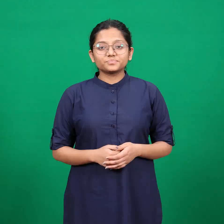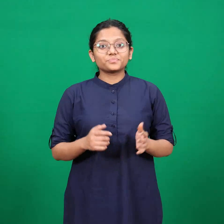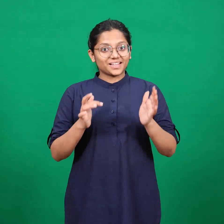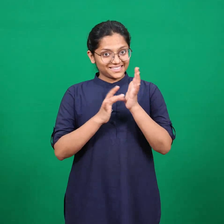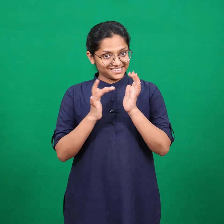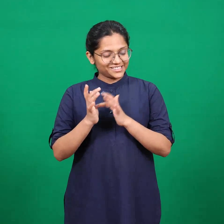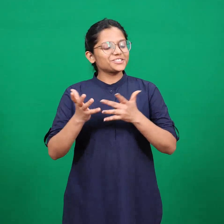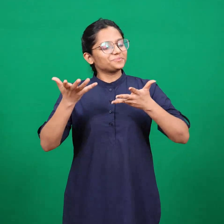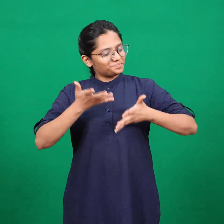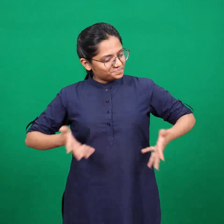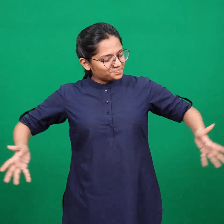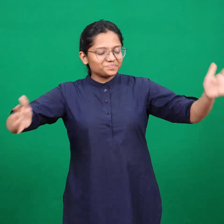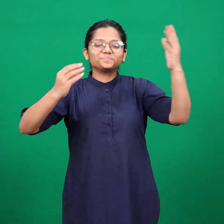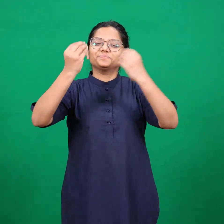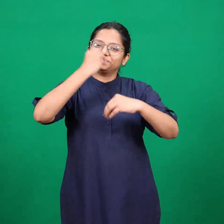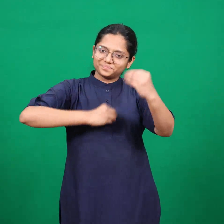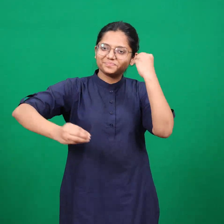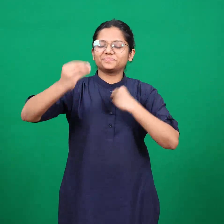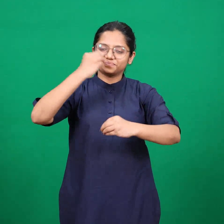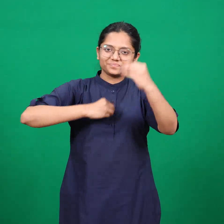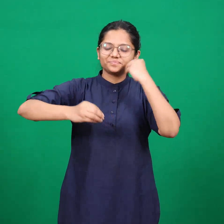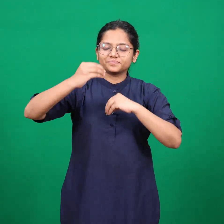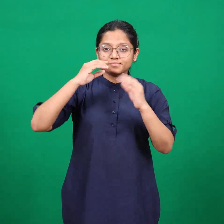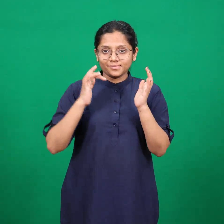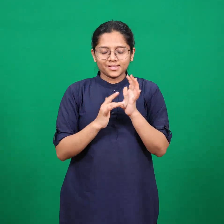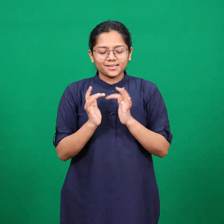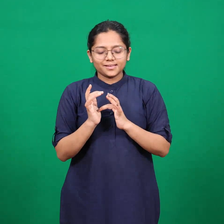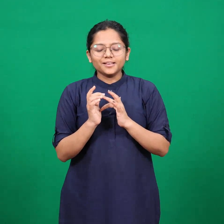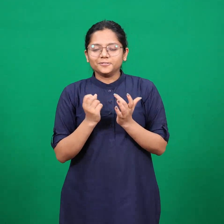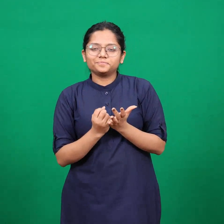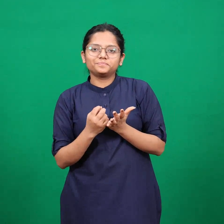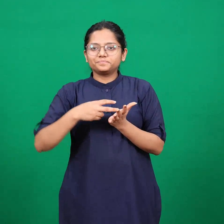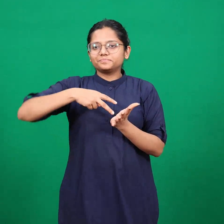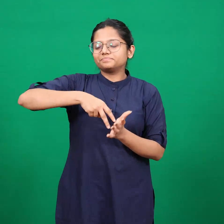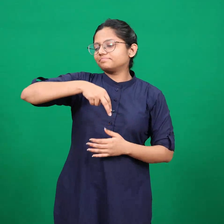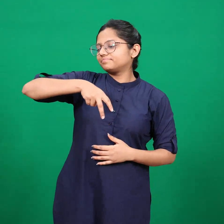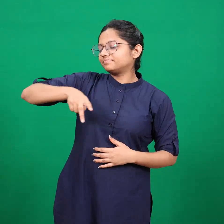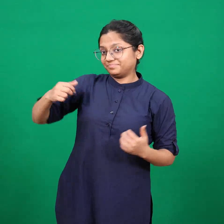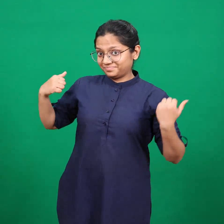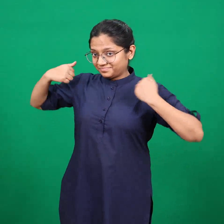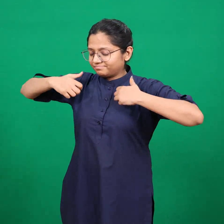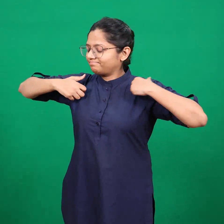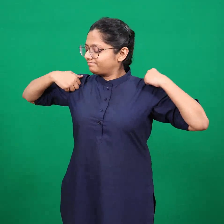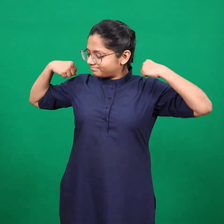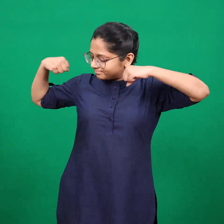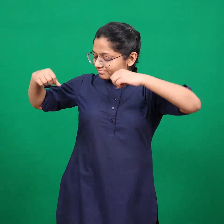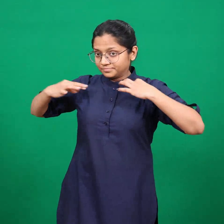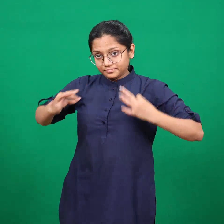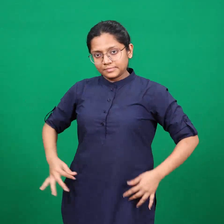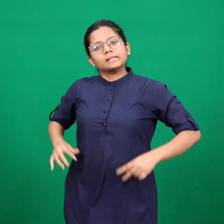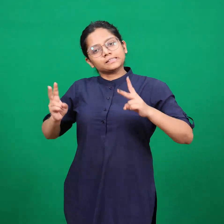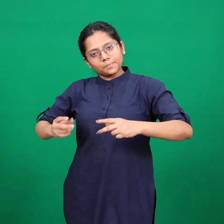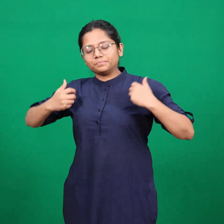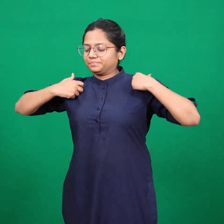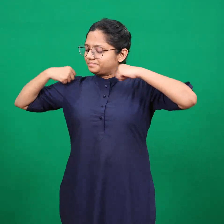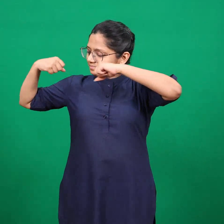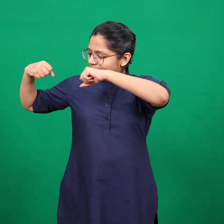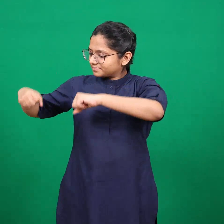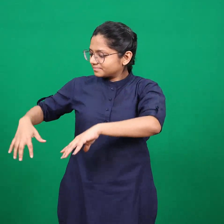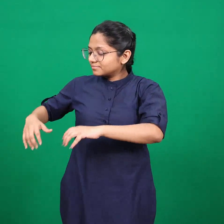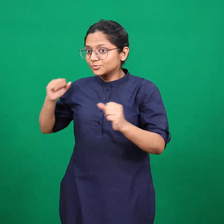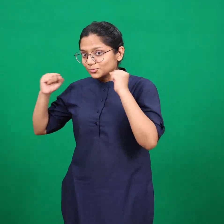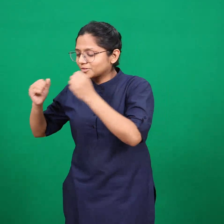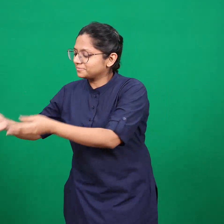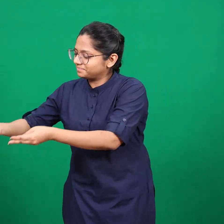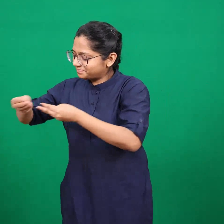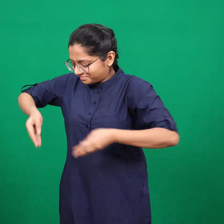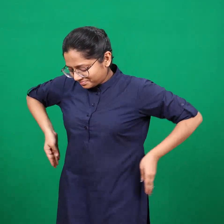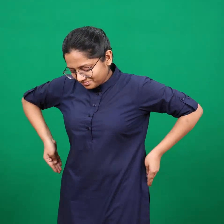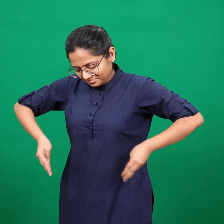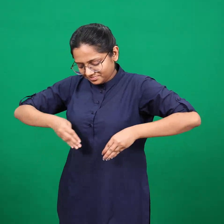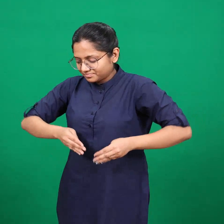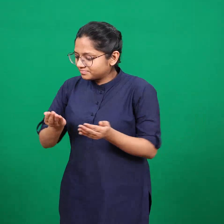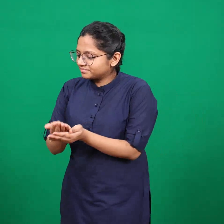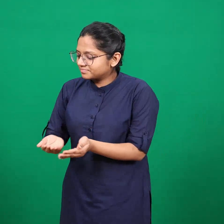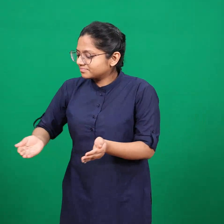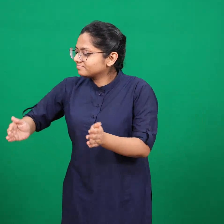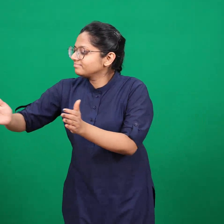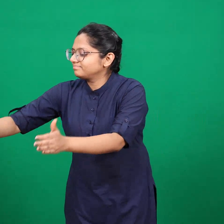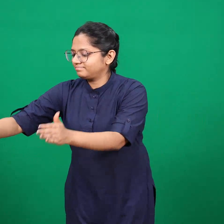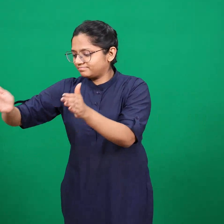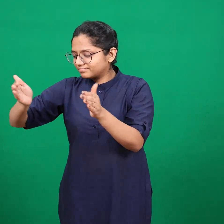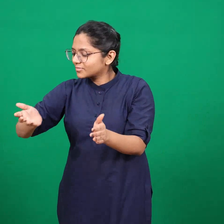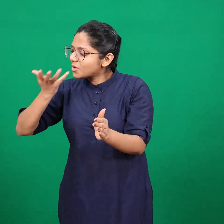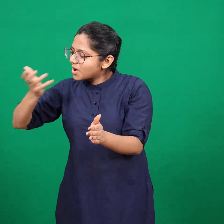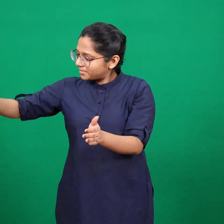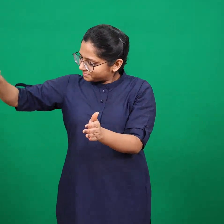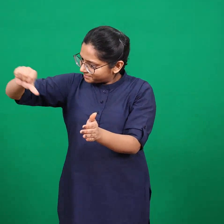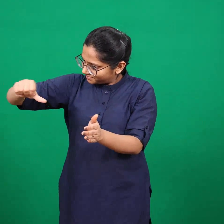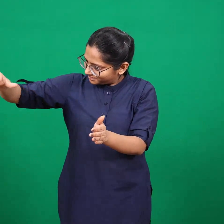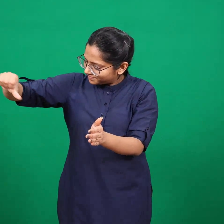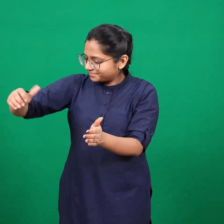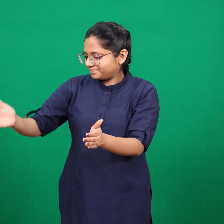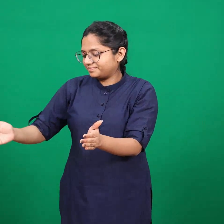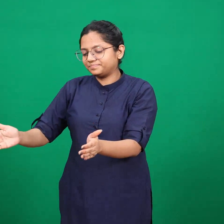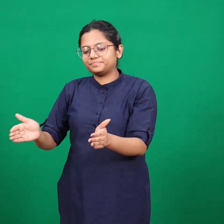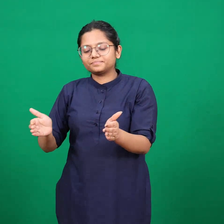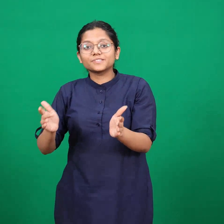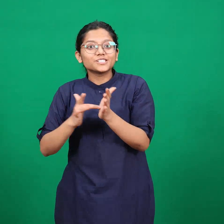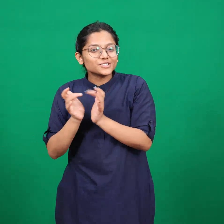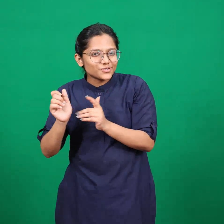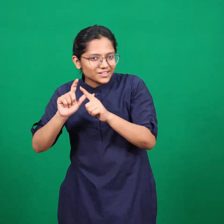So He got up from the supper, laid aside His outer garments, and wrapped a towel around His waist.